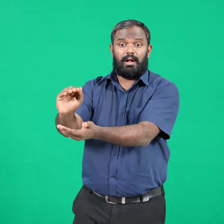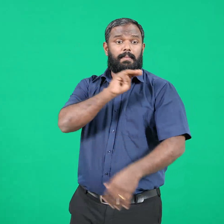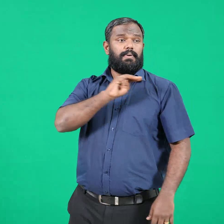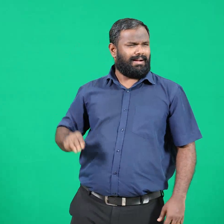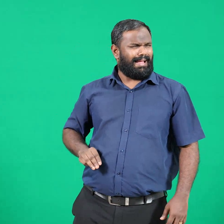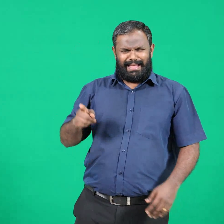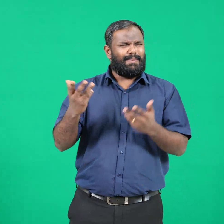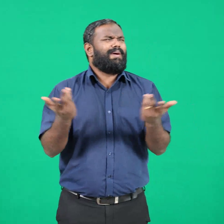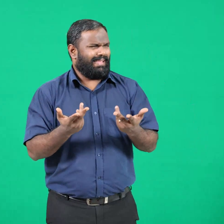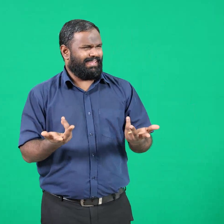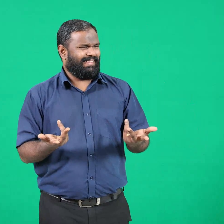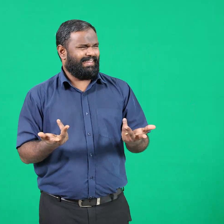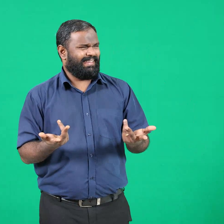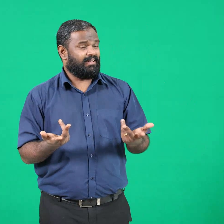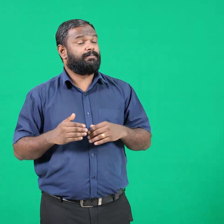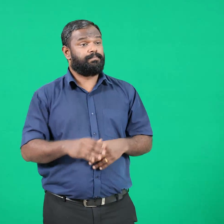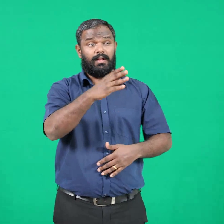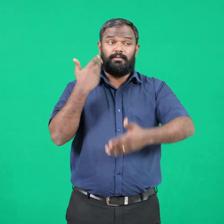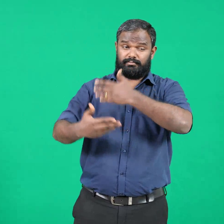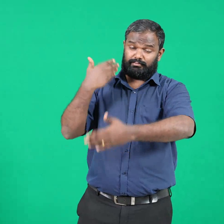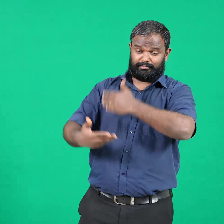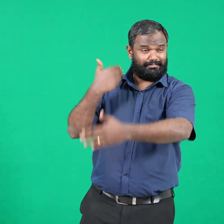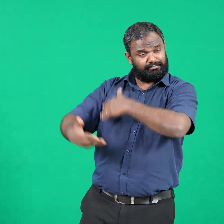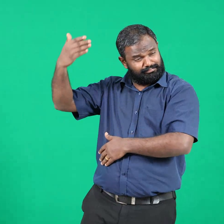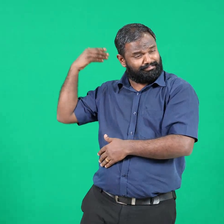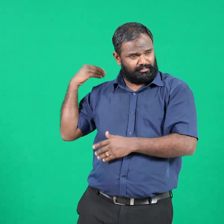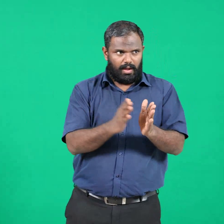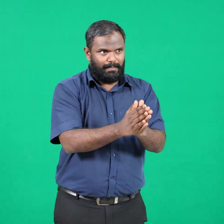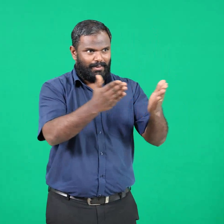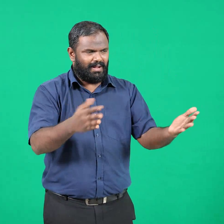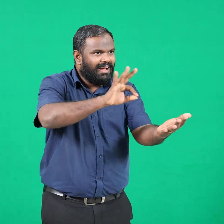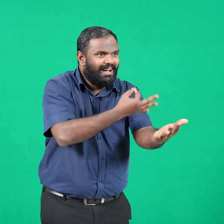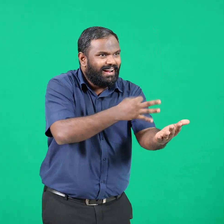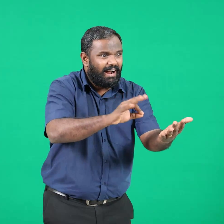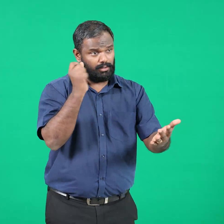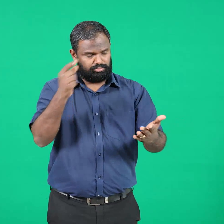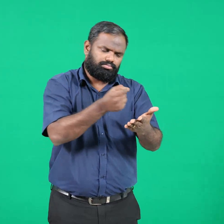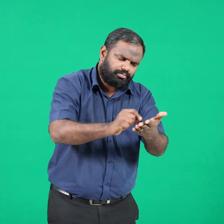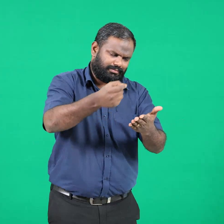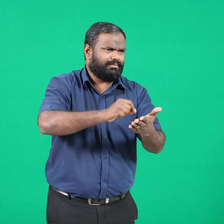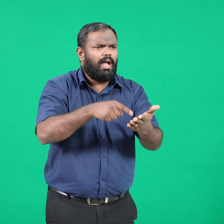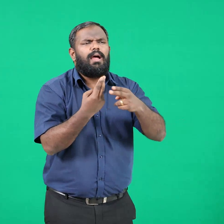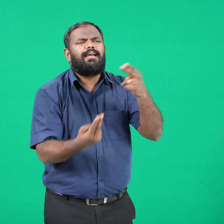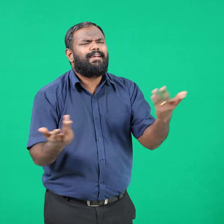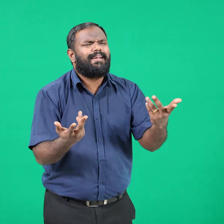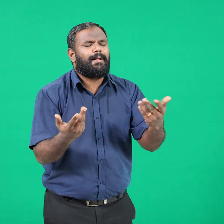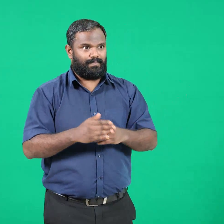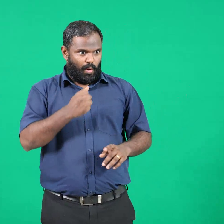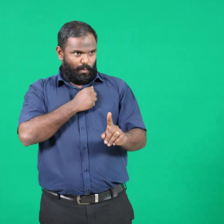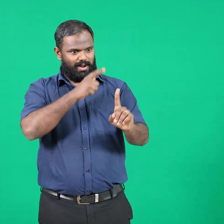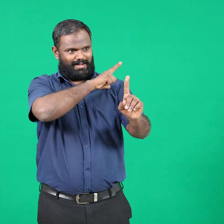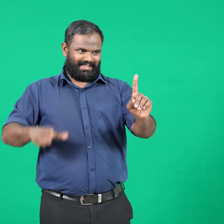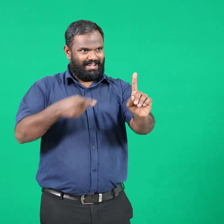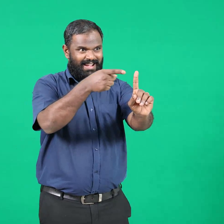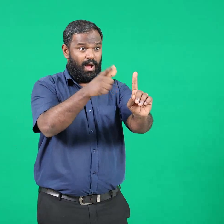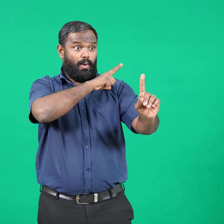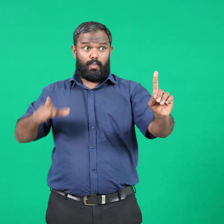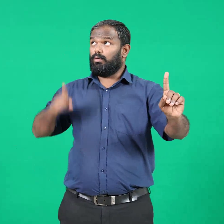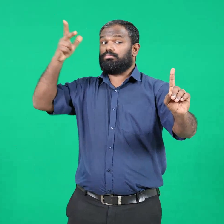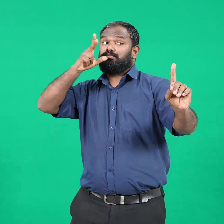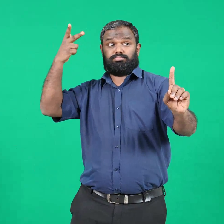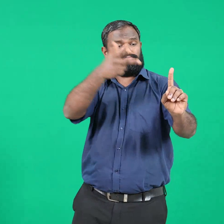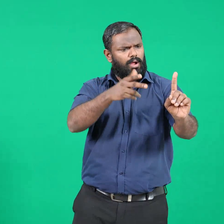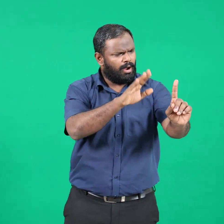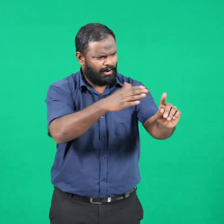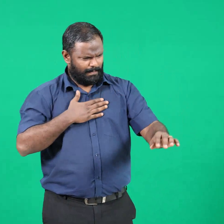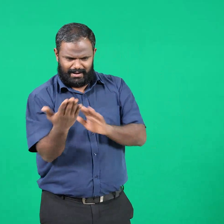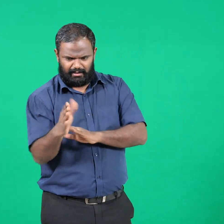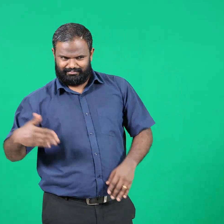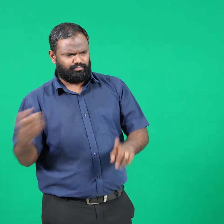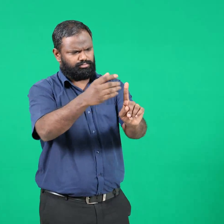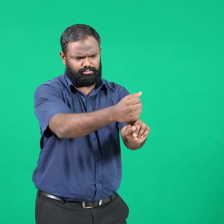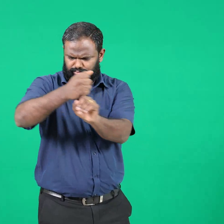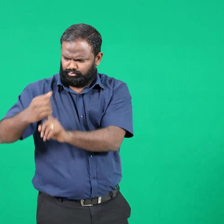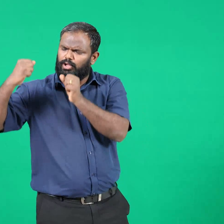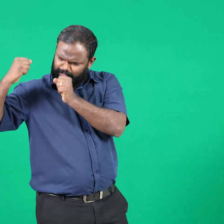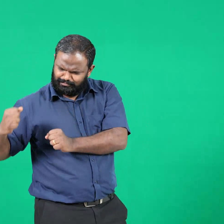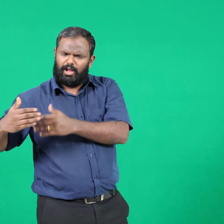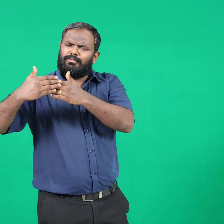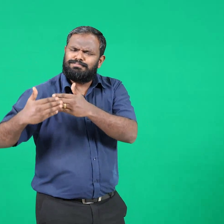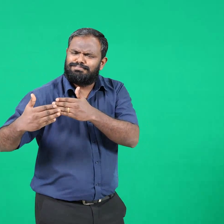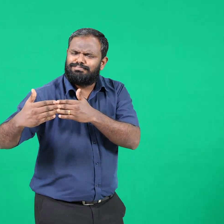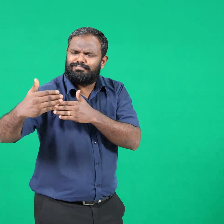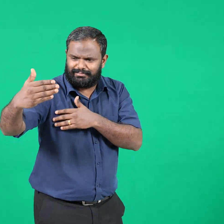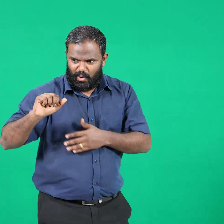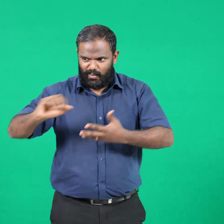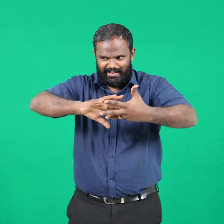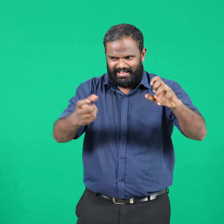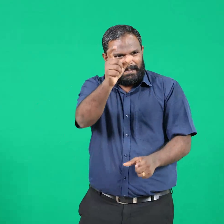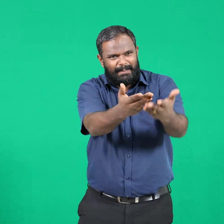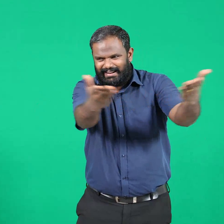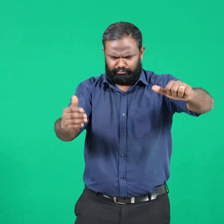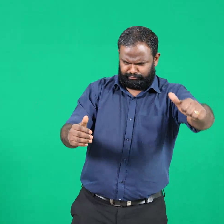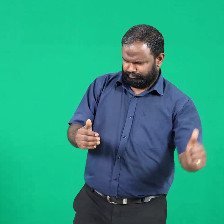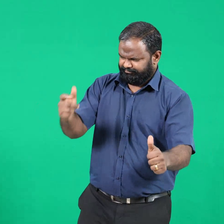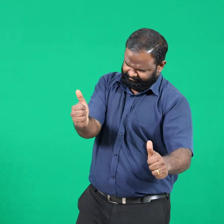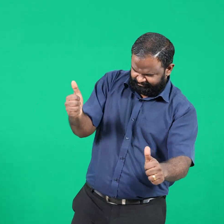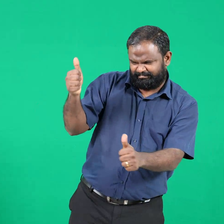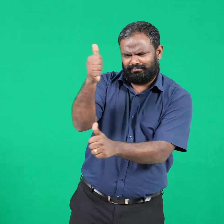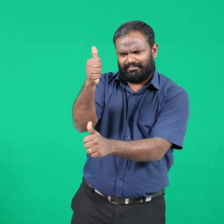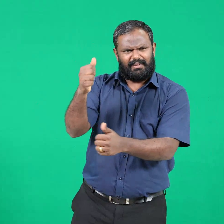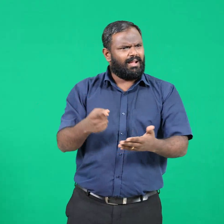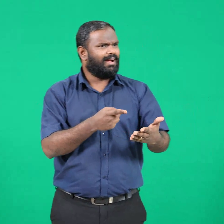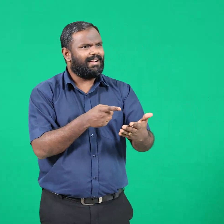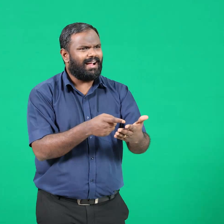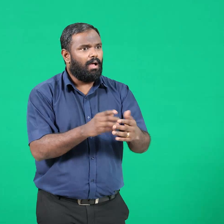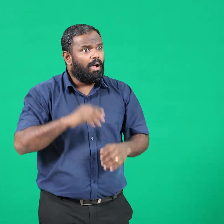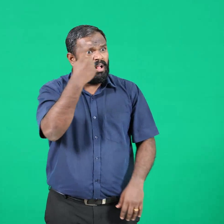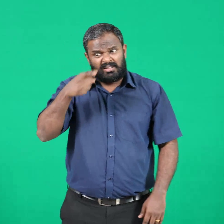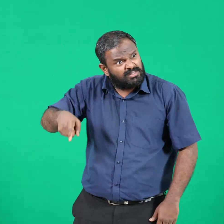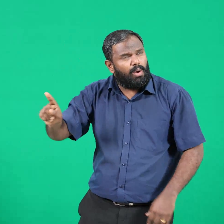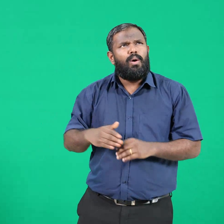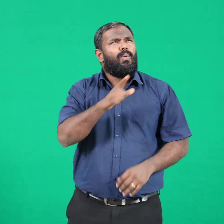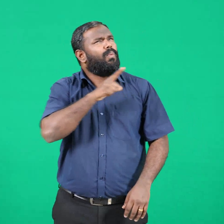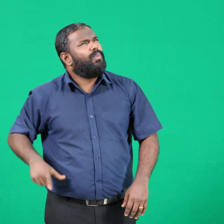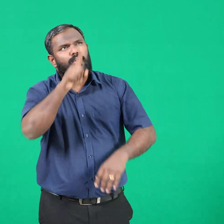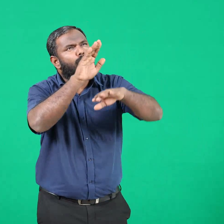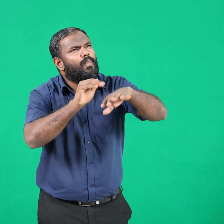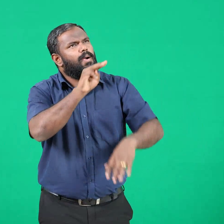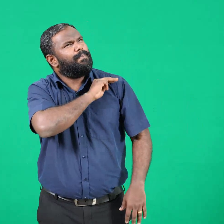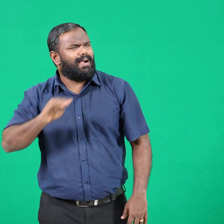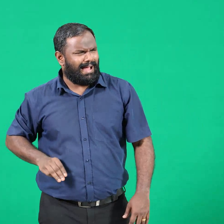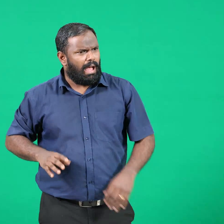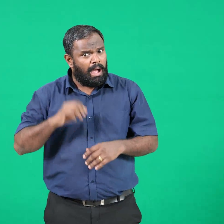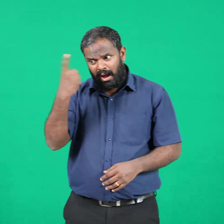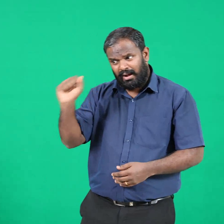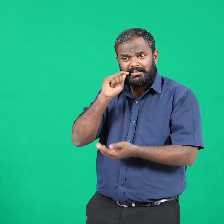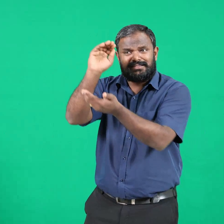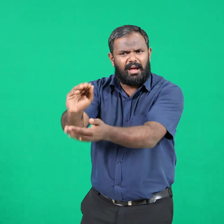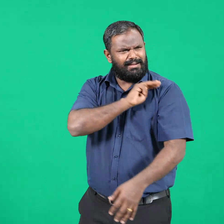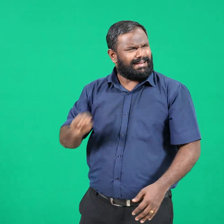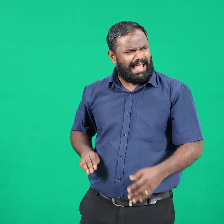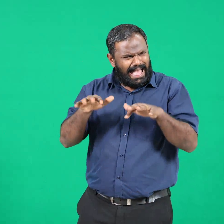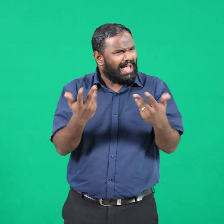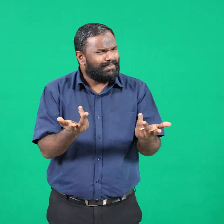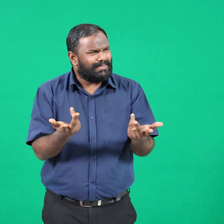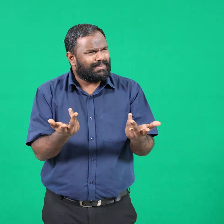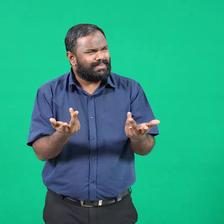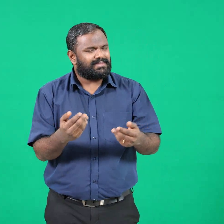For David himself says in the book of Psalms: ' The Lord said to my Lord, "Sit at My right hand until I make Your enemies a footstool for Your feet."' Thus David calls Him ' Lord.'